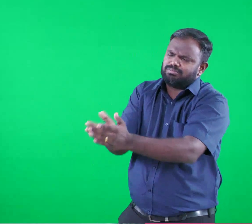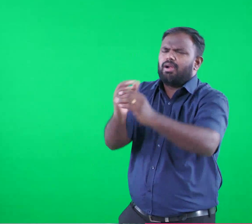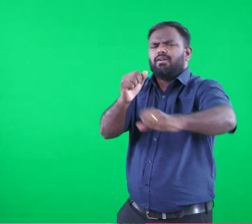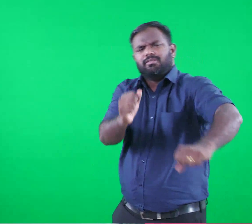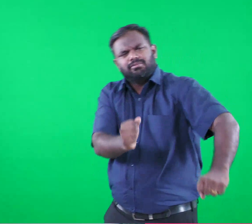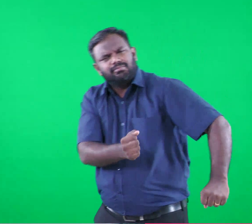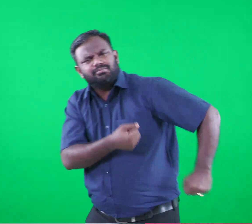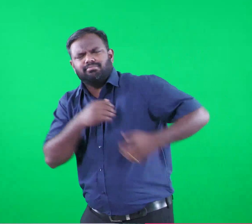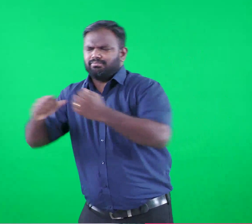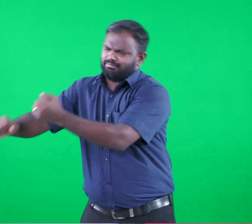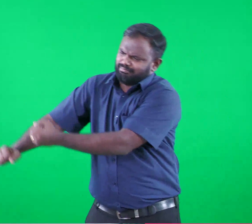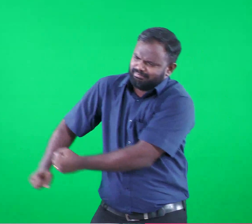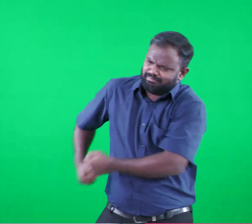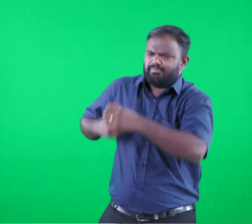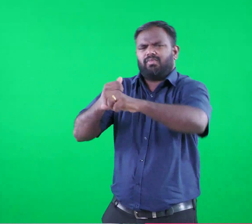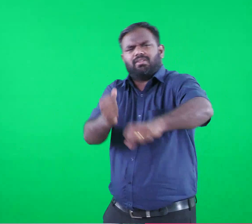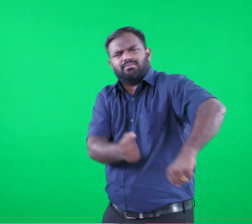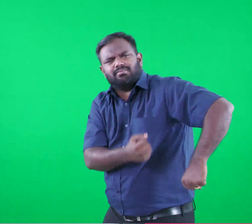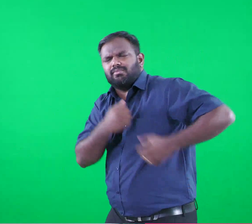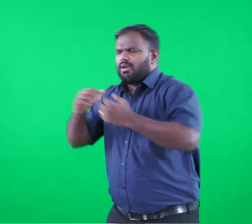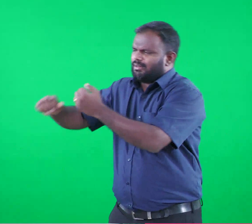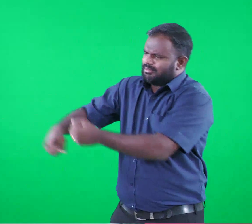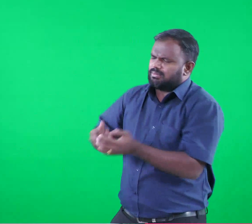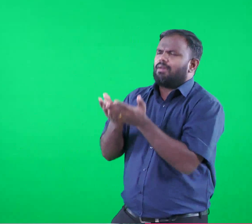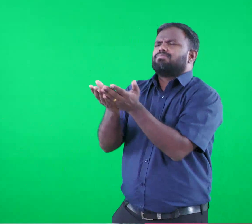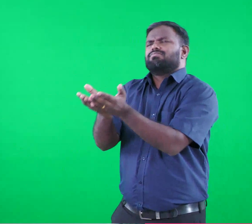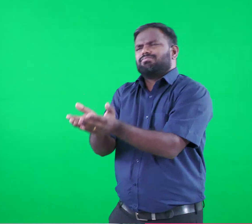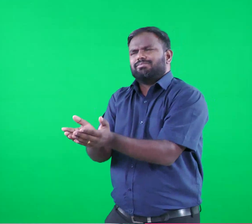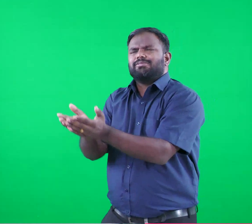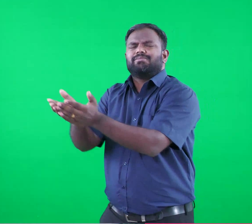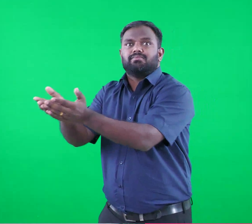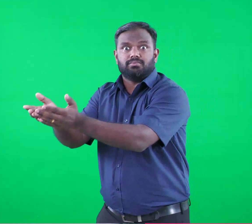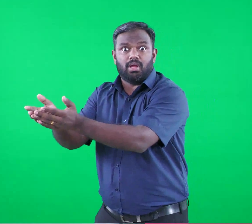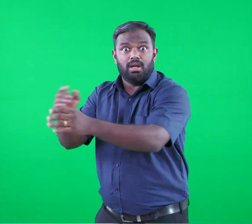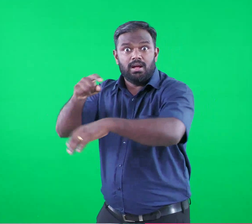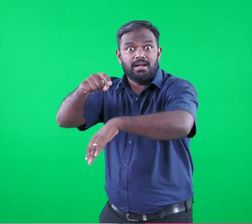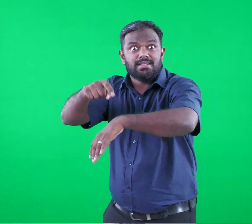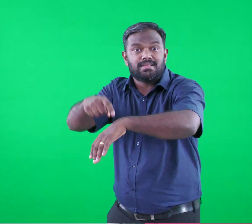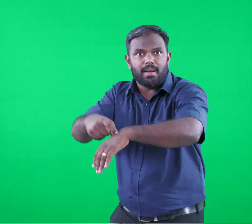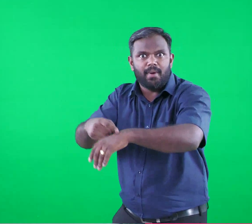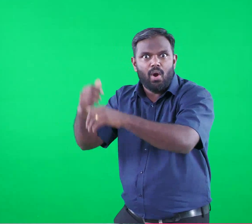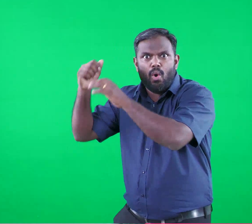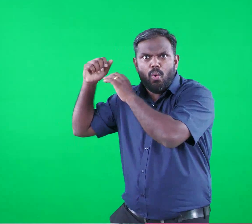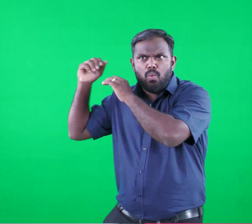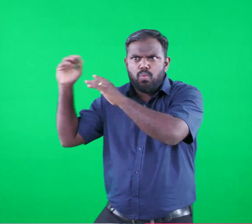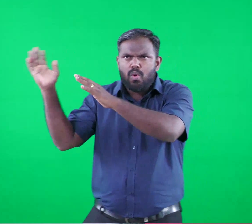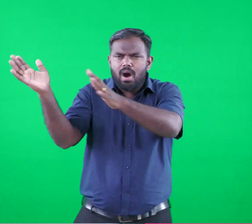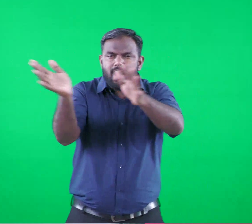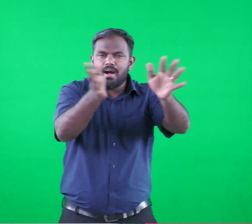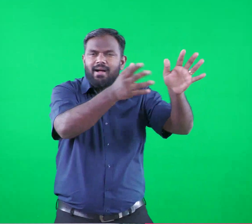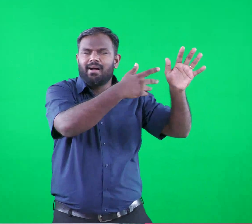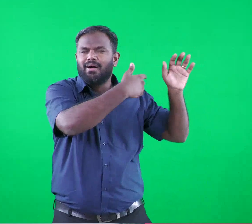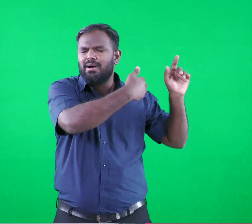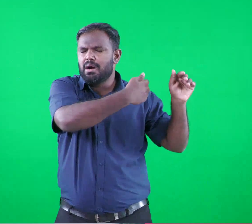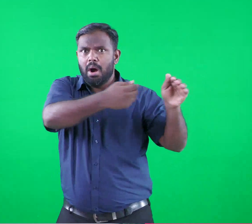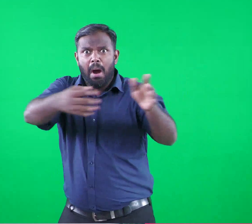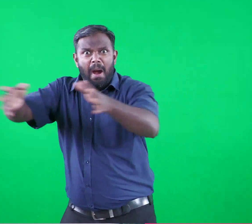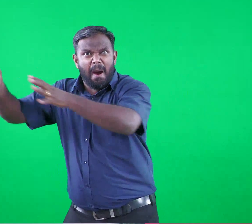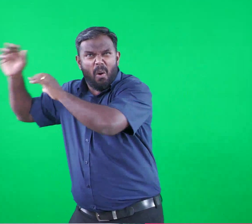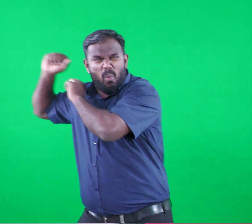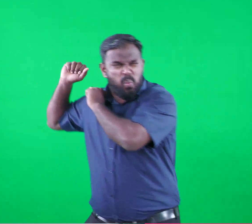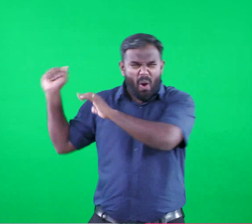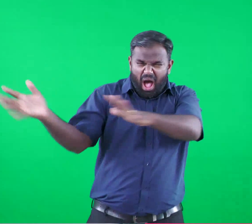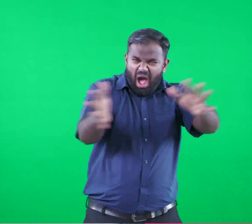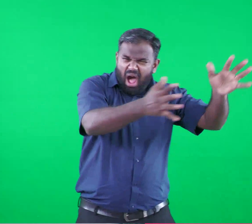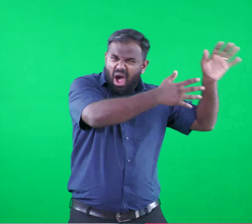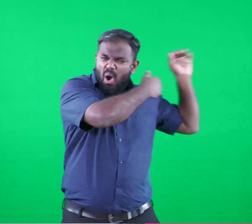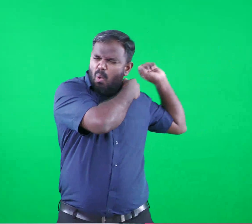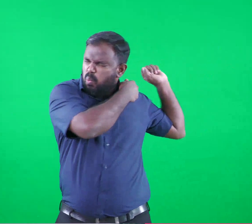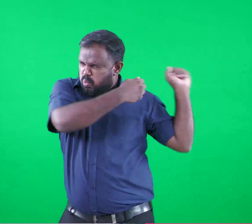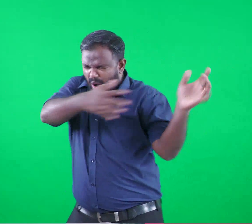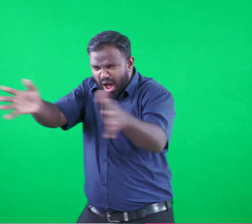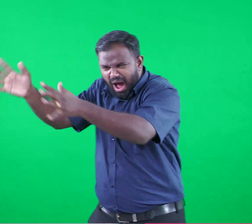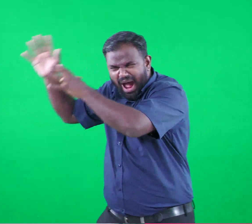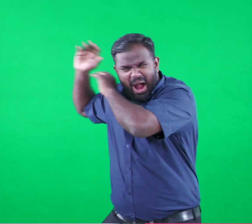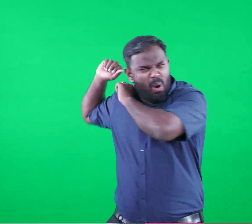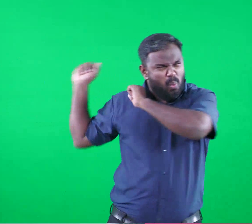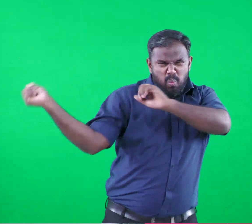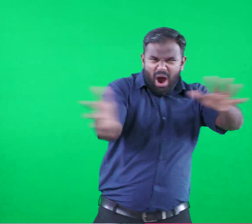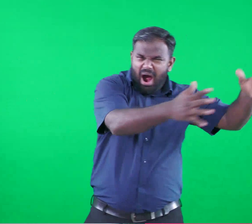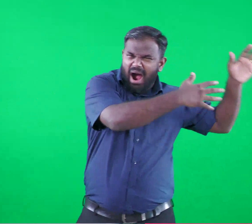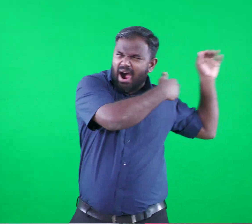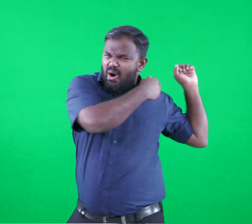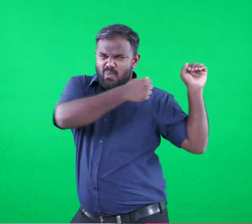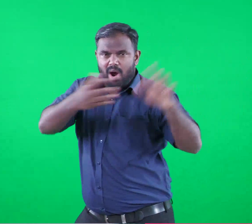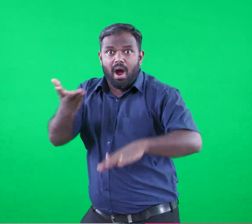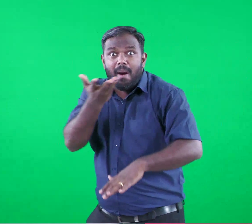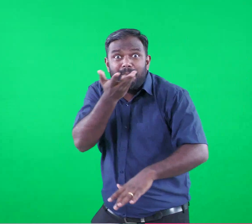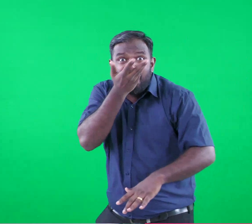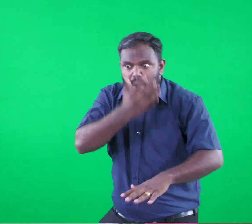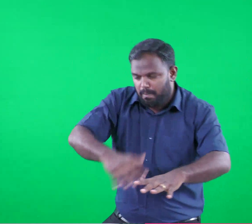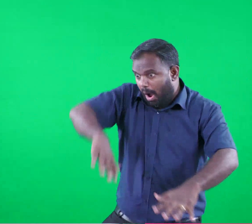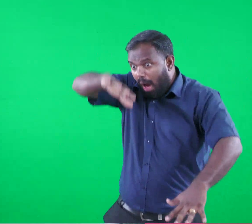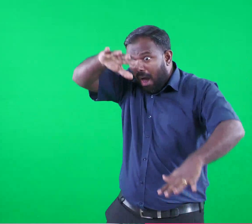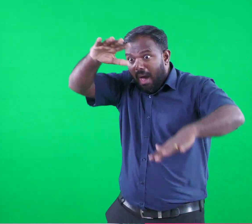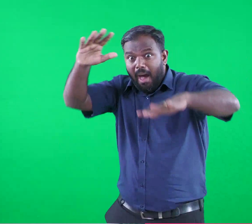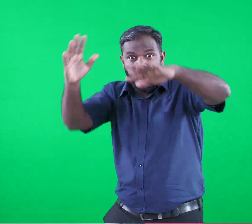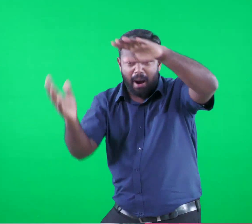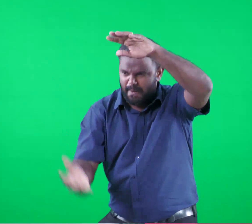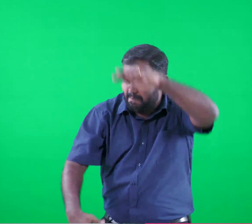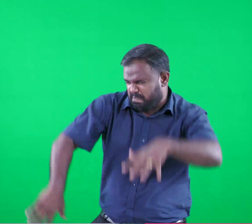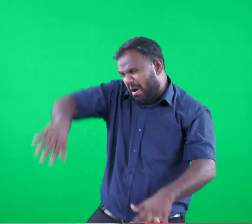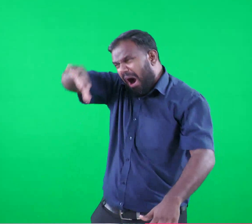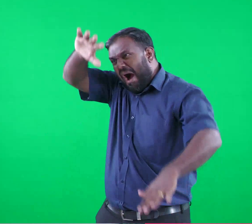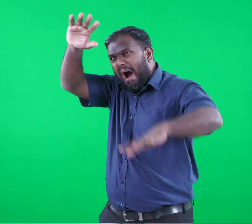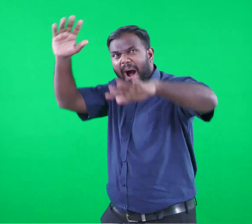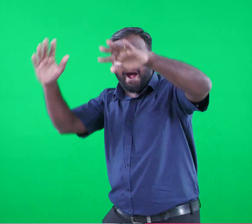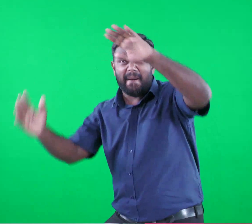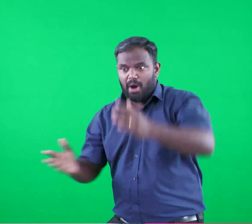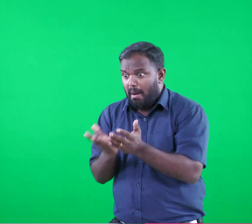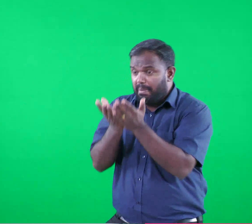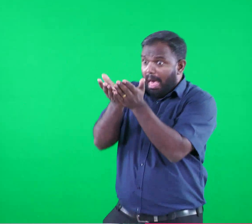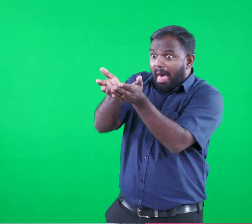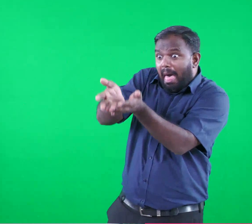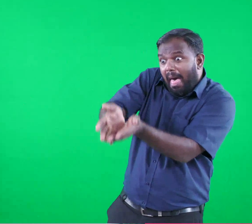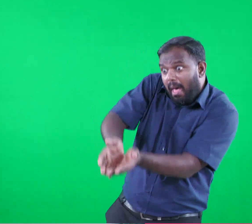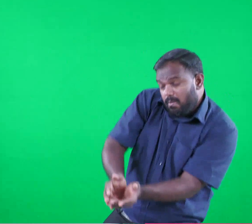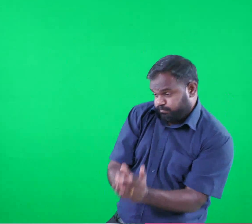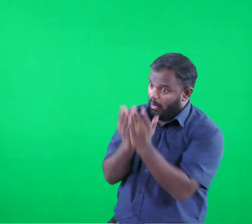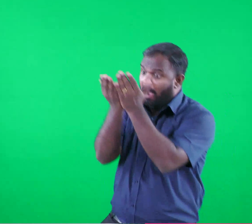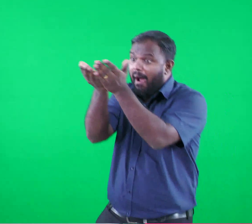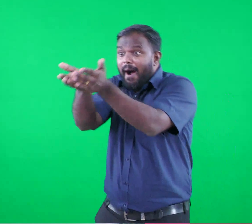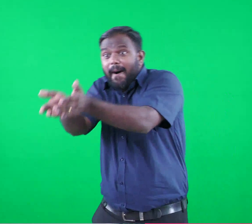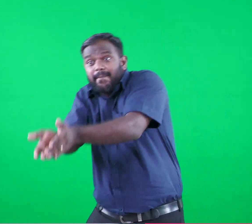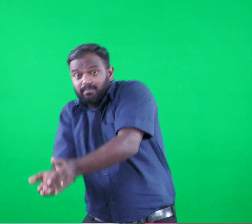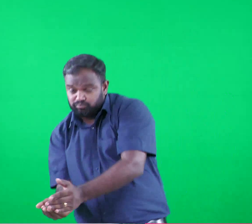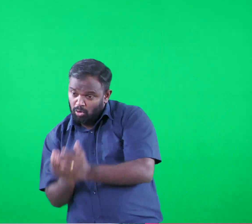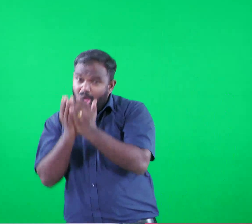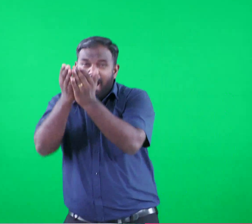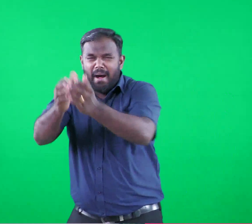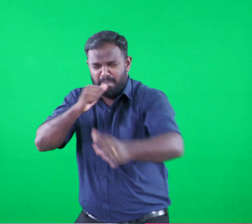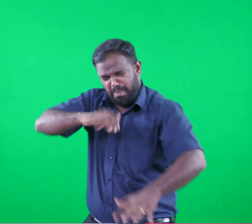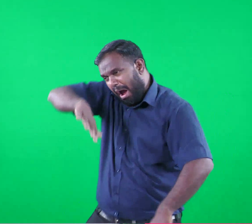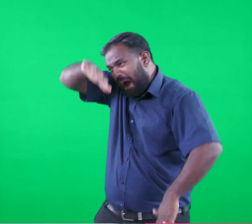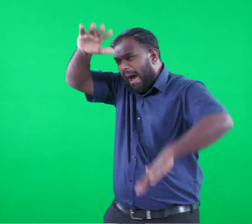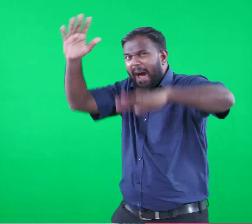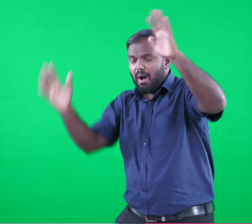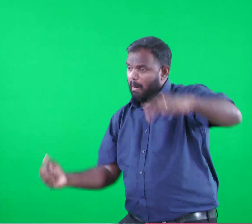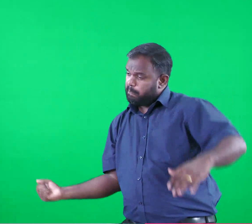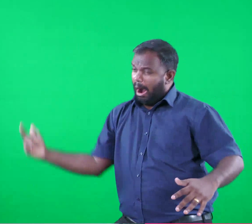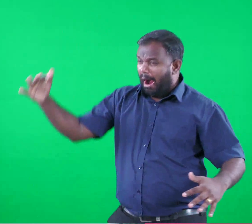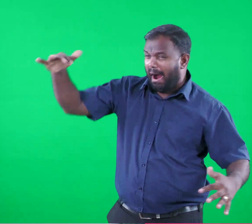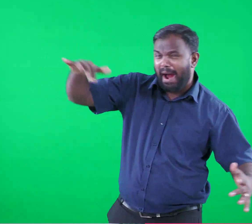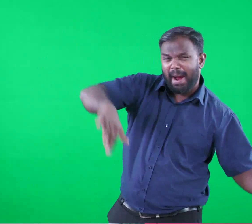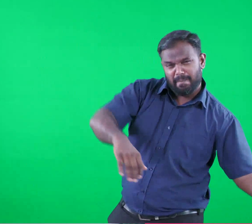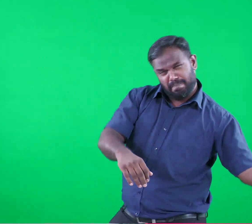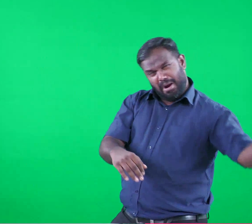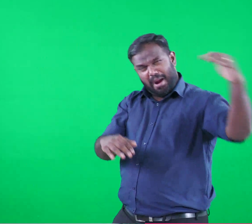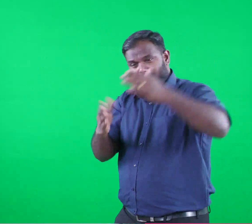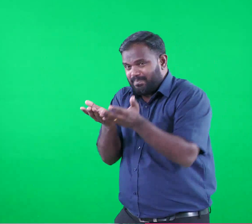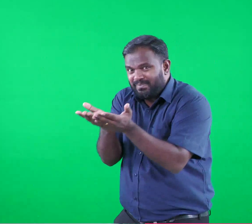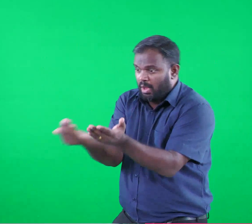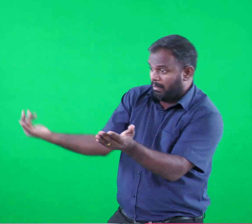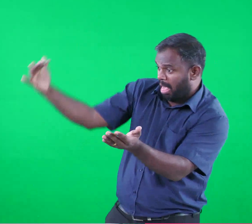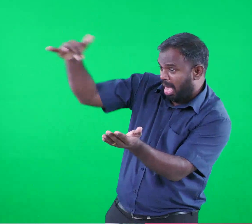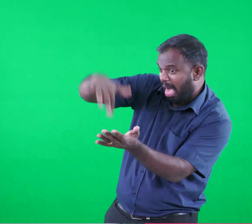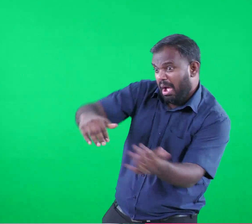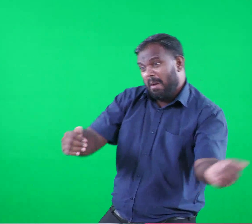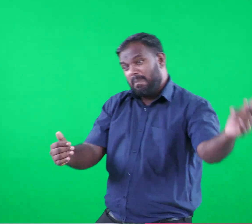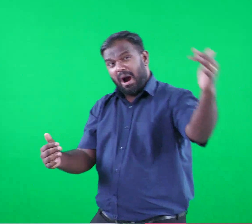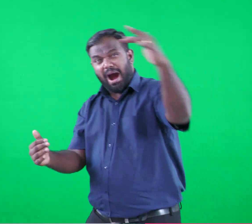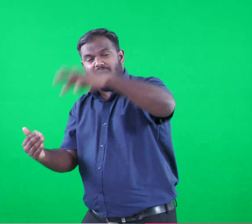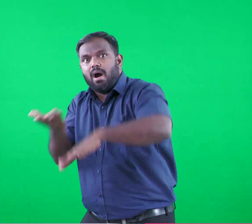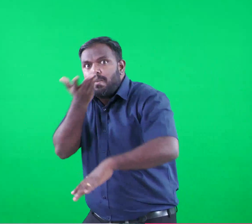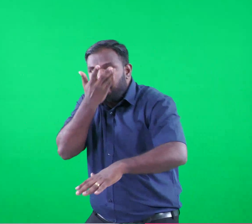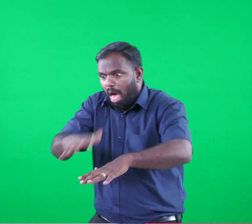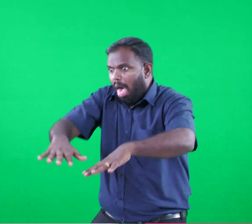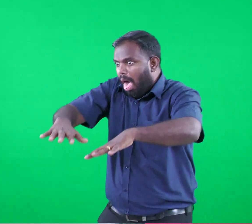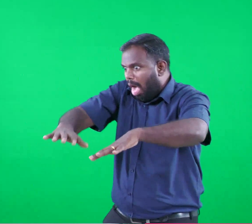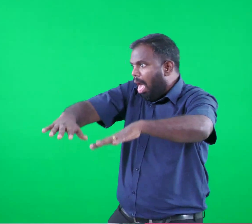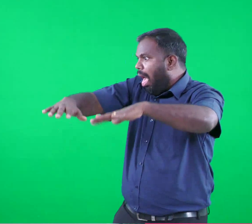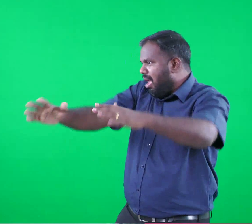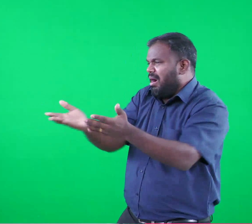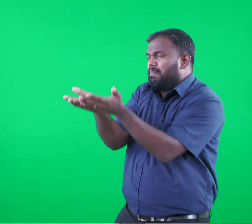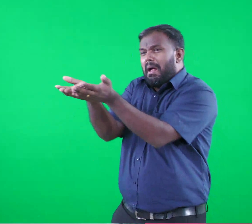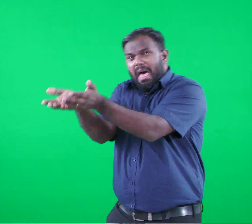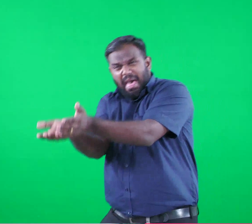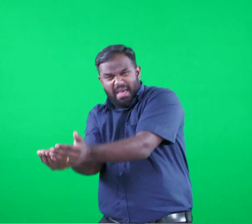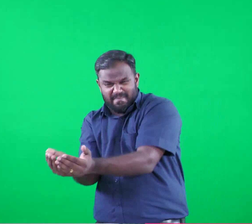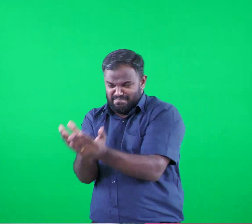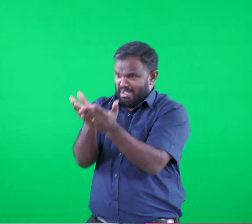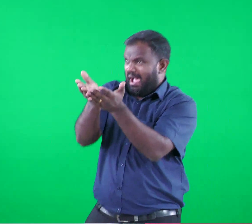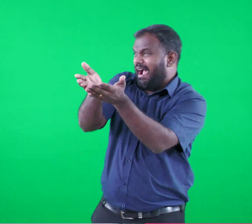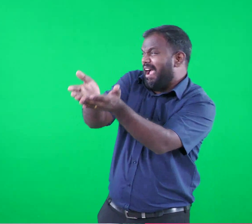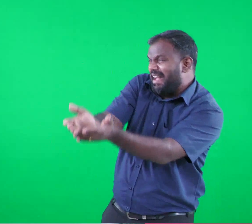Soon a violent windstorm came up, and the waves were breaking over the boat, so that it was being swamped.